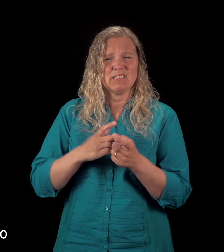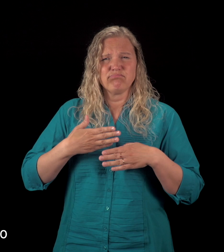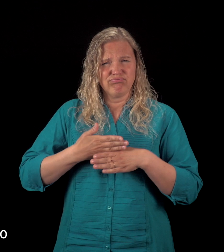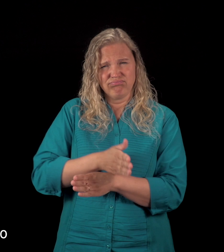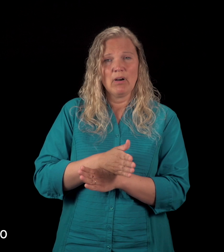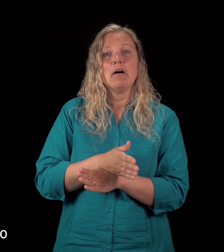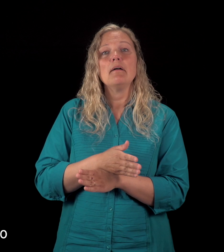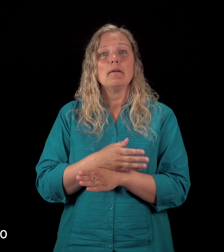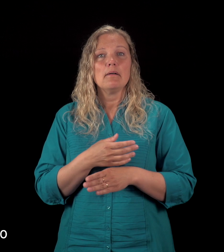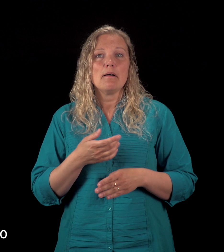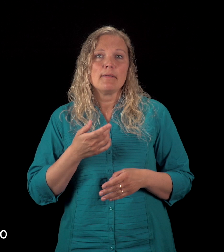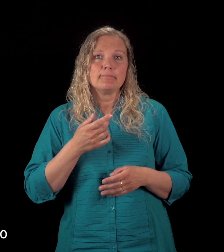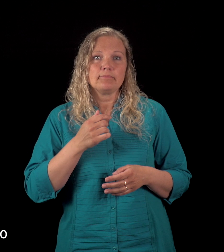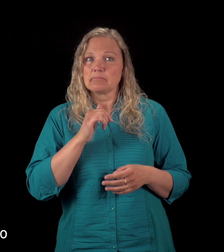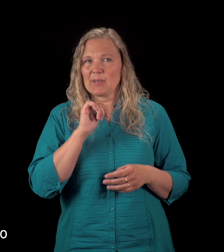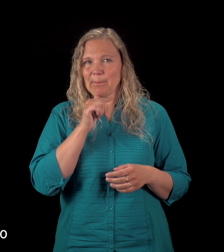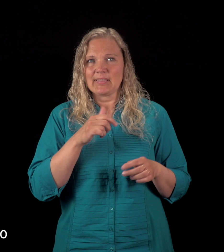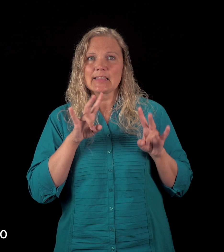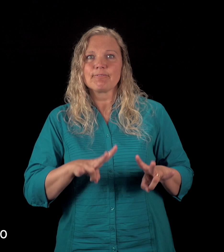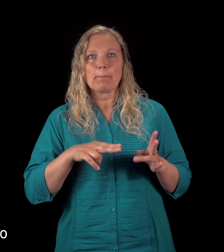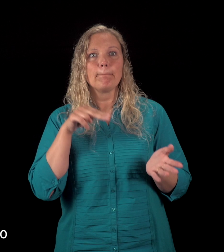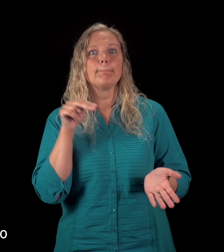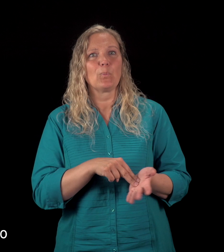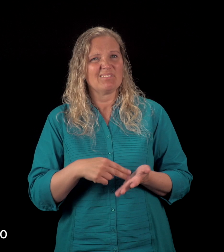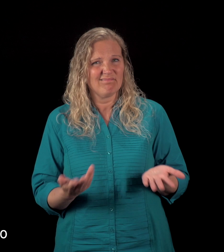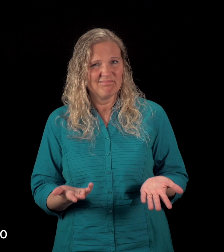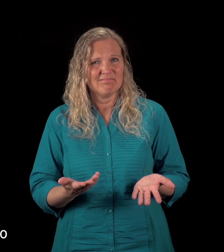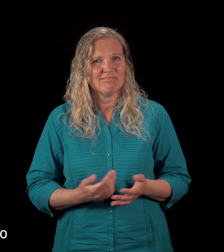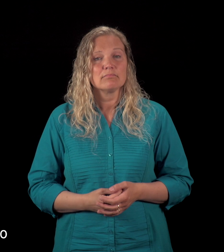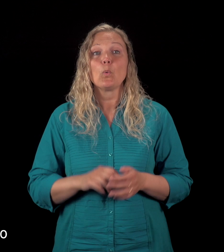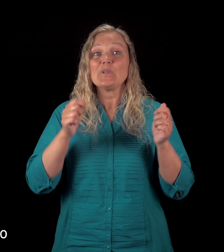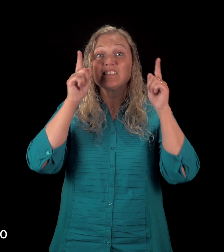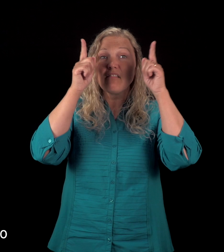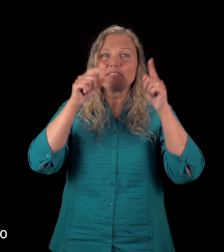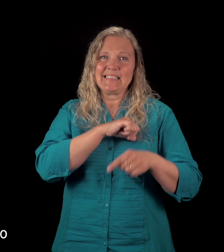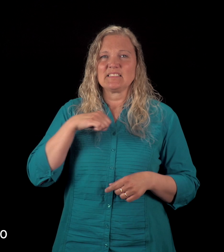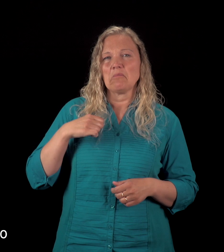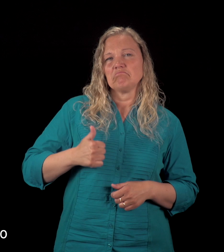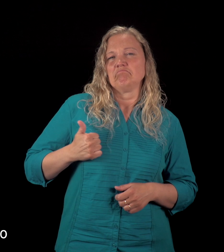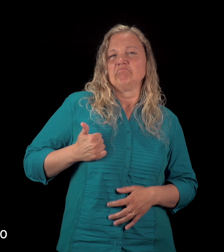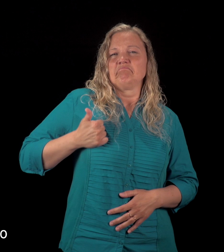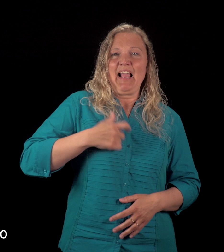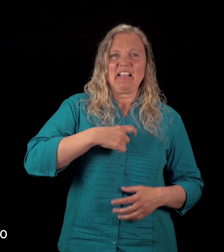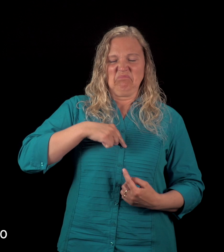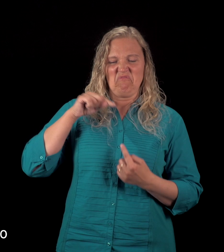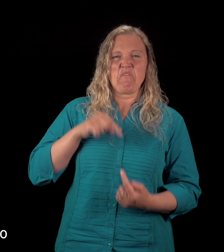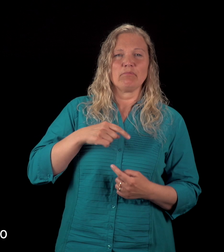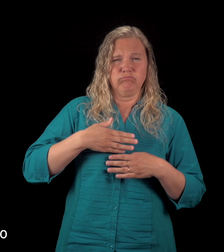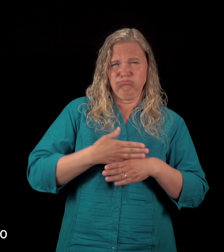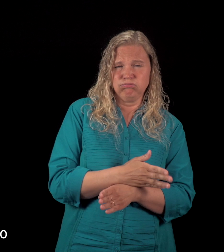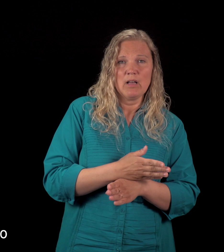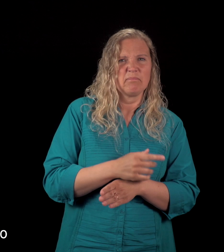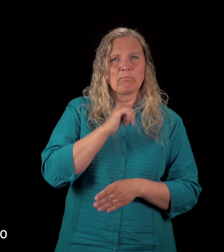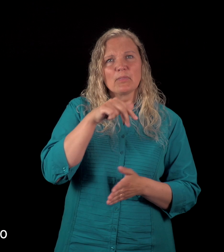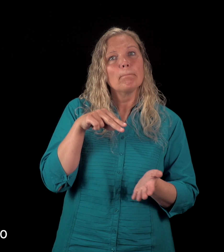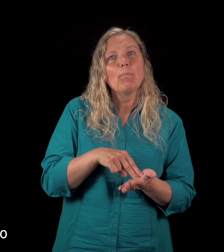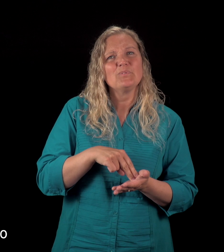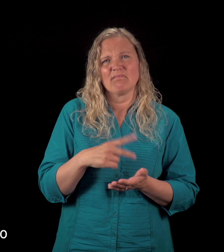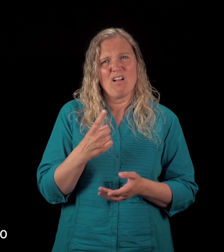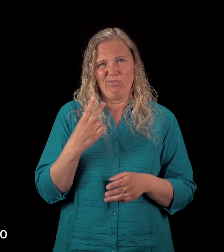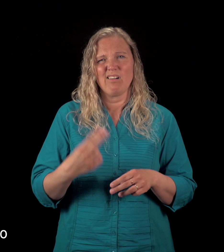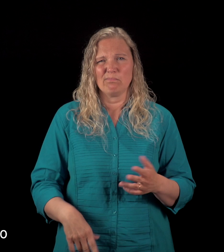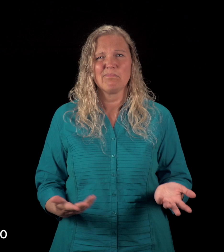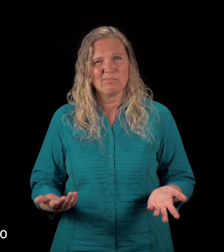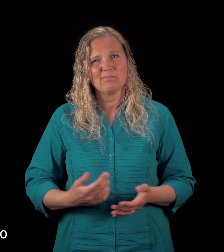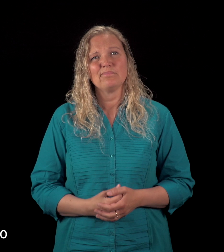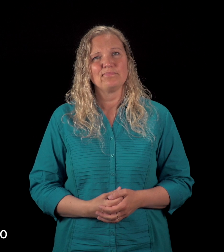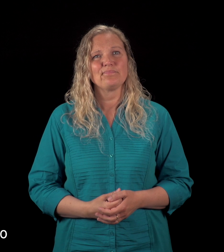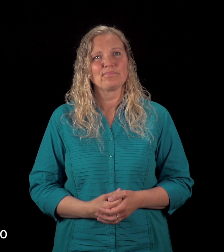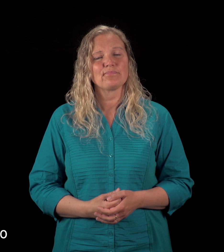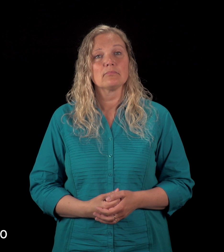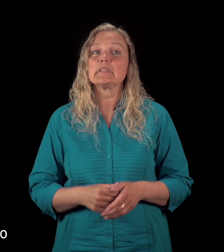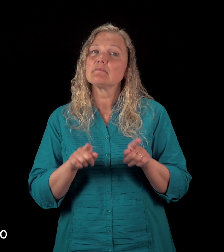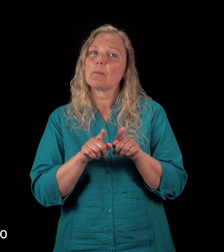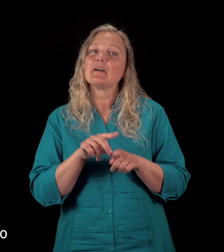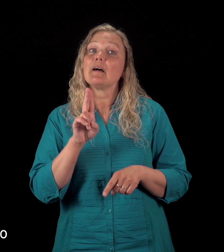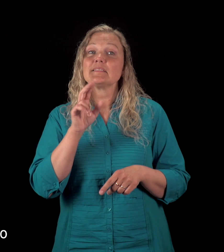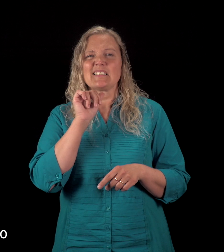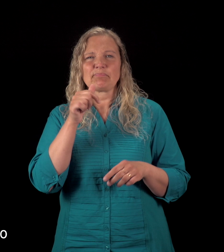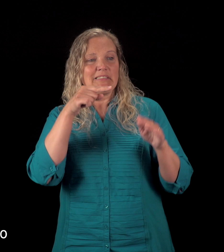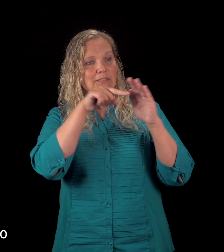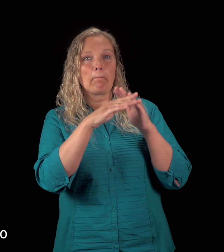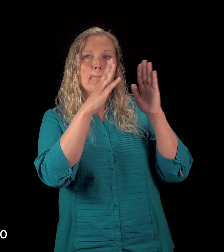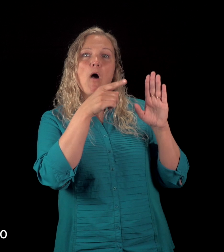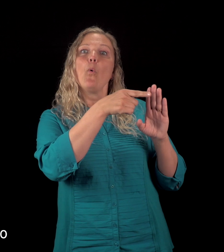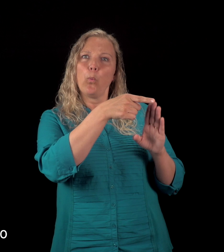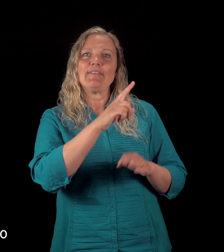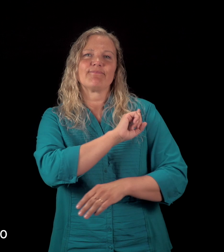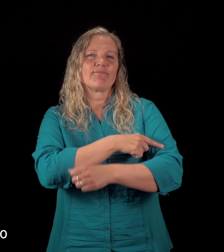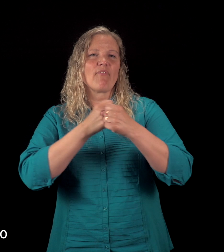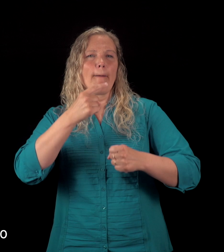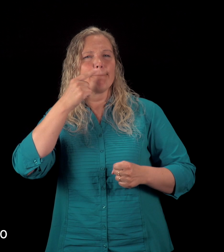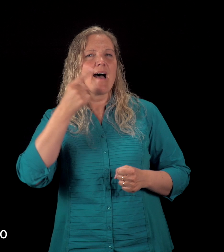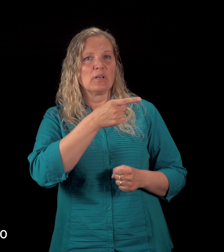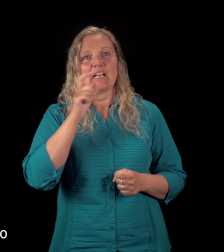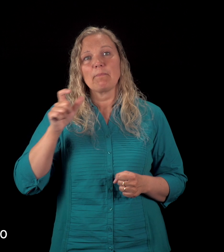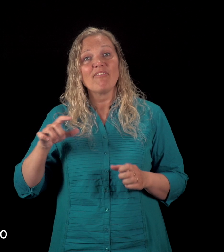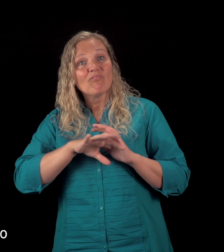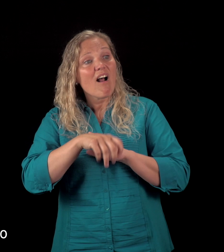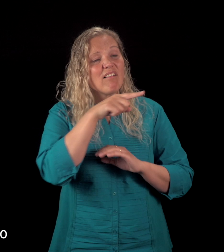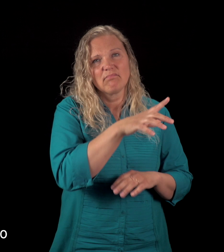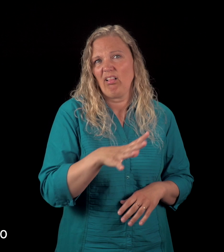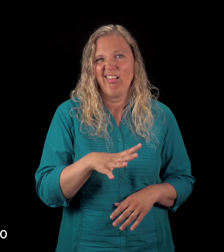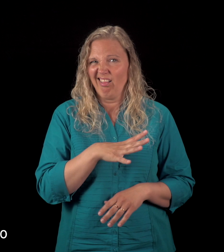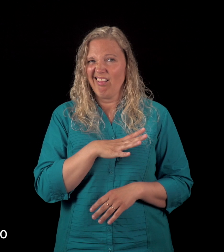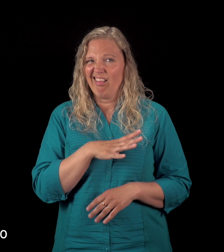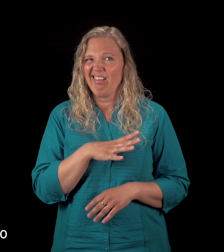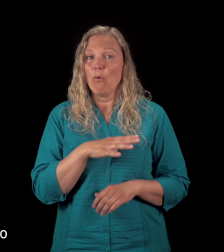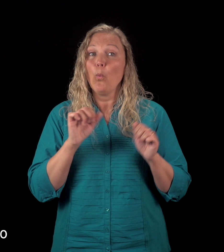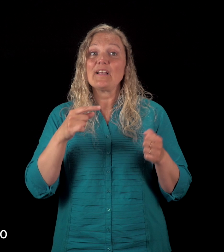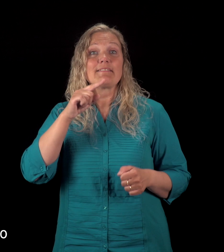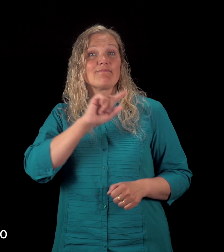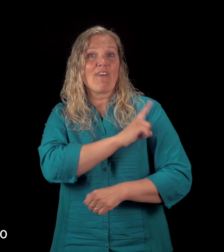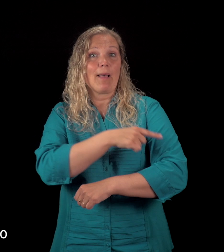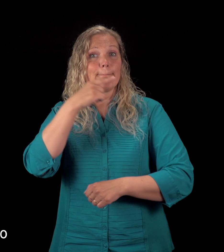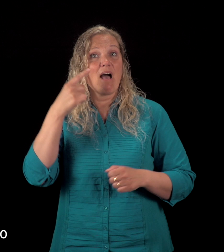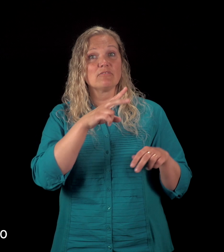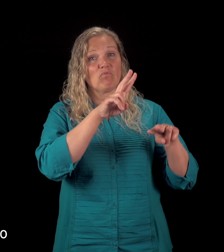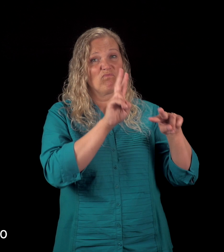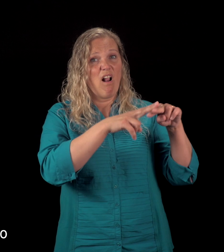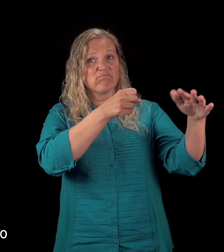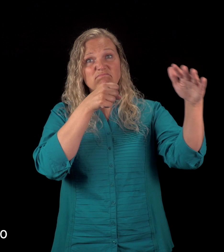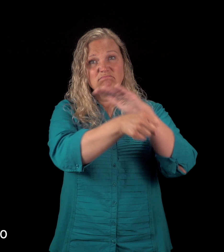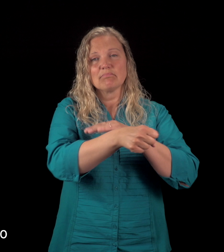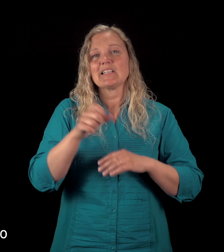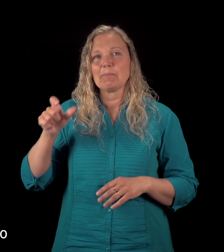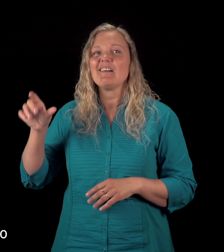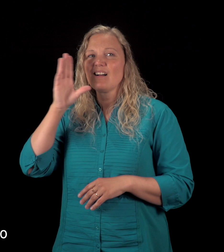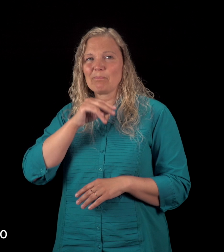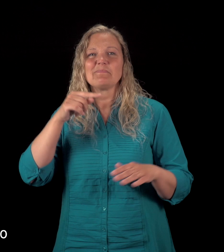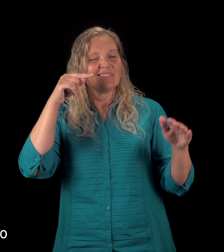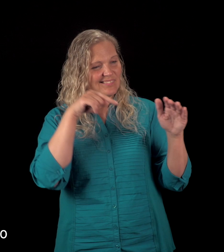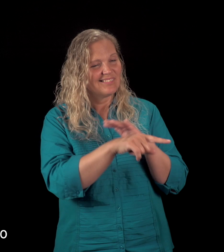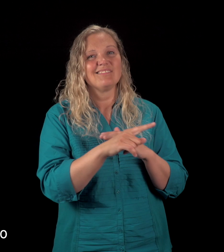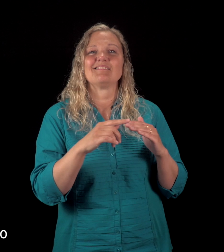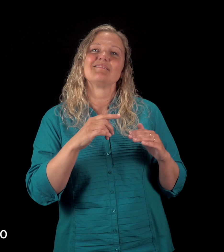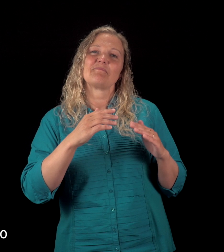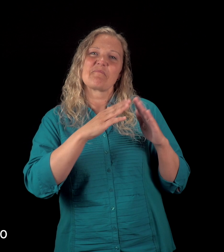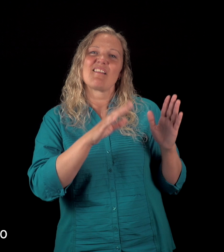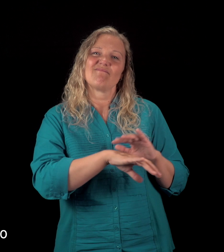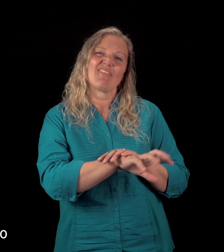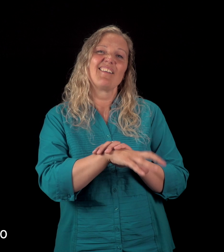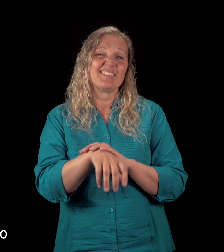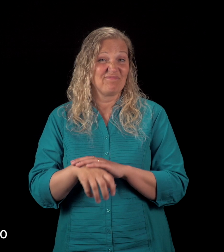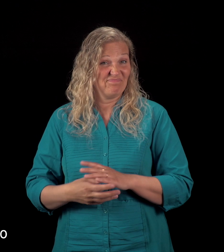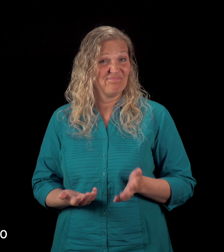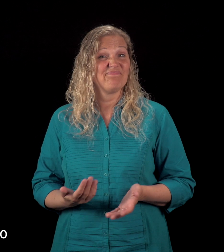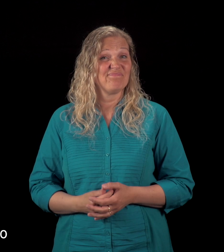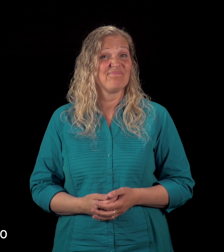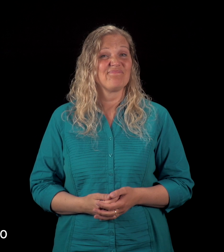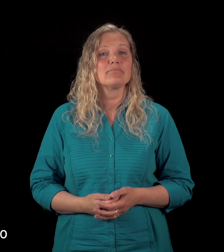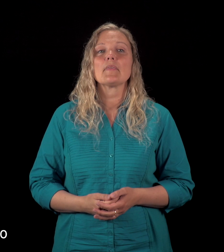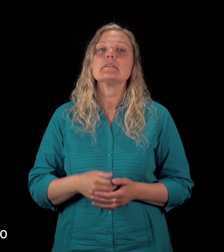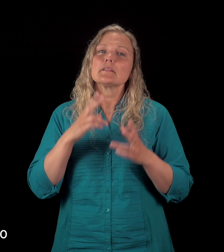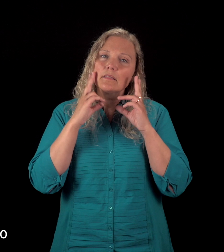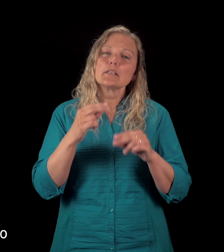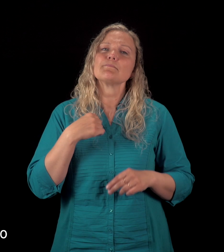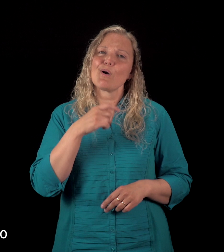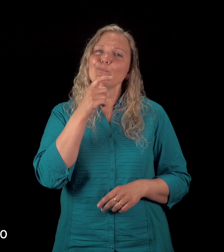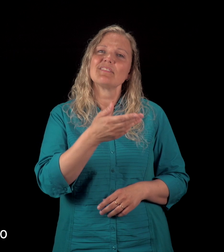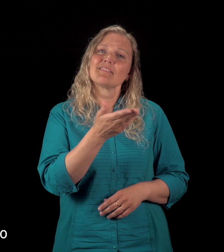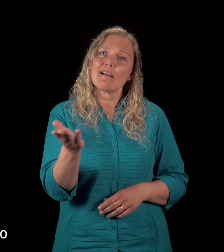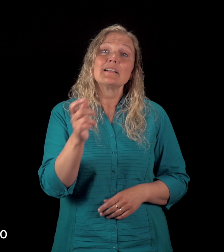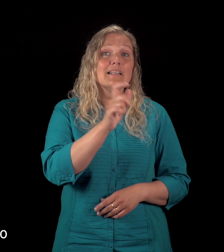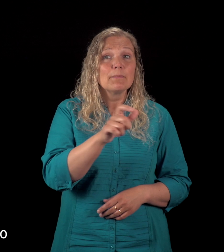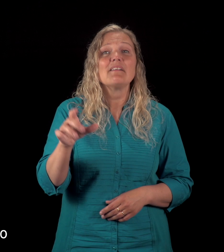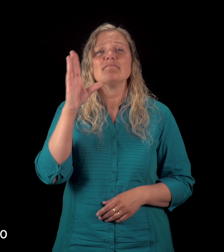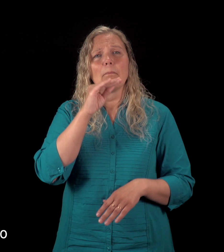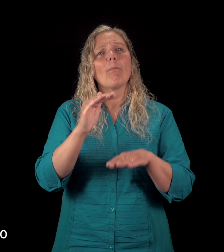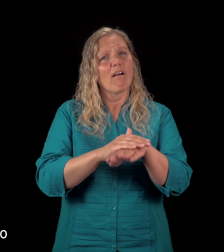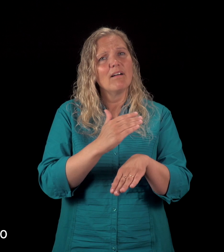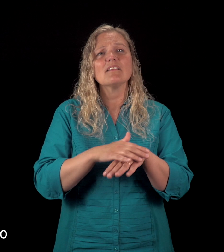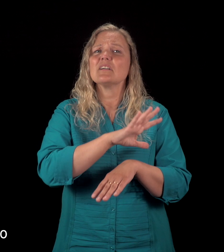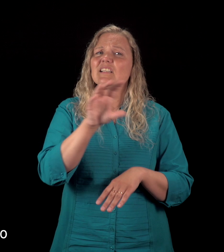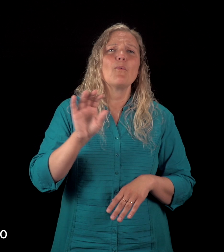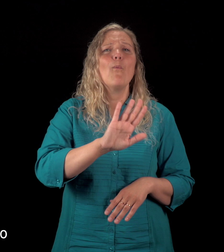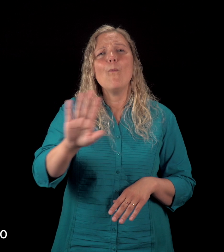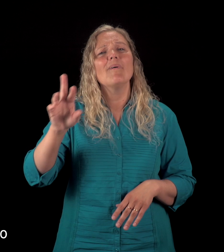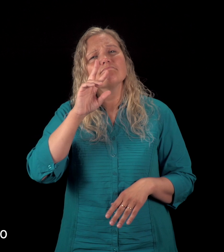And if Satan is divided and rises against himself, he cannot stand; his end has come. Indeed, no one can enter a strong man’s house to steal his possessions unless he first ties up the strong man. Then he can plunder his house.